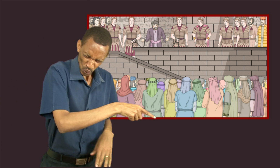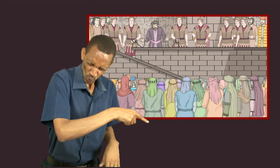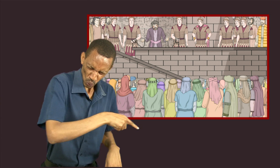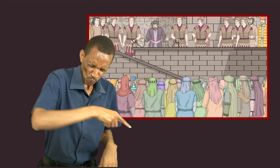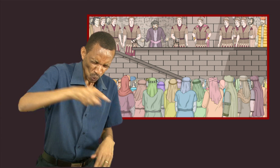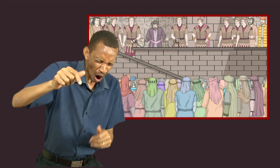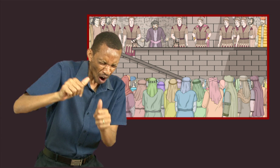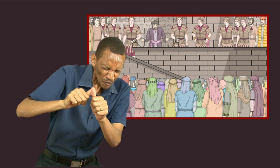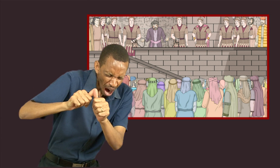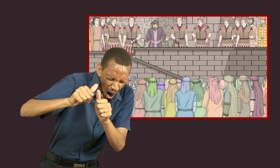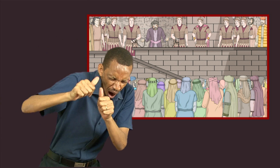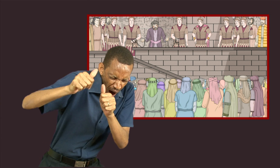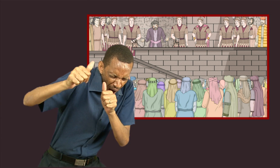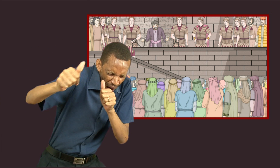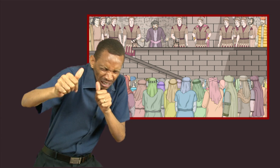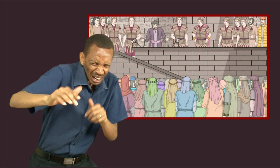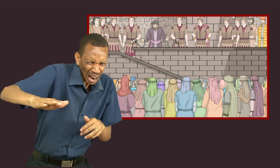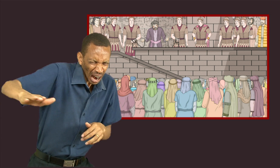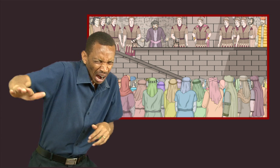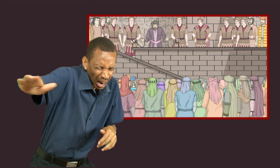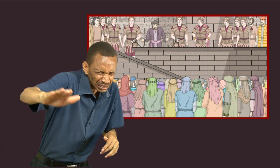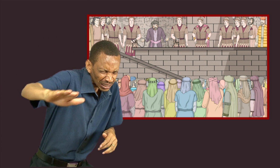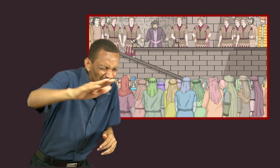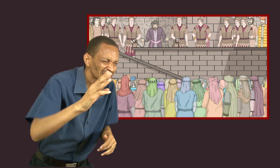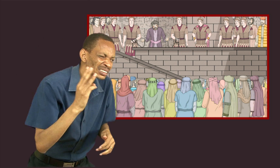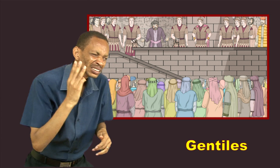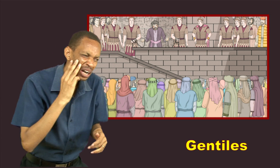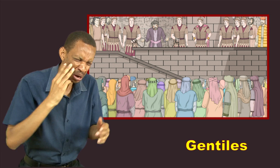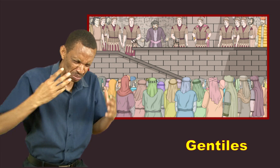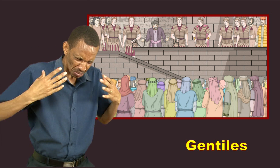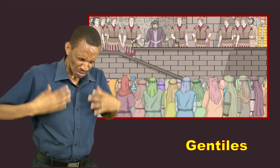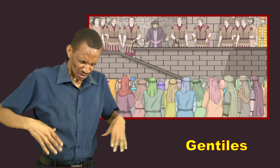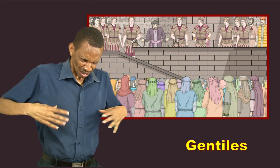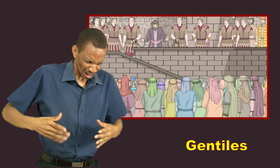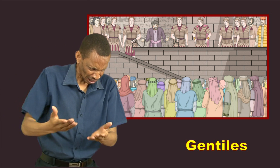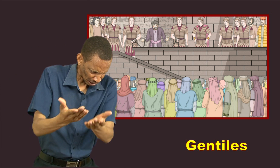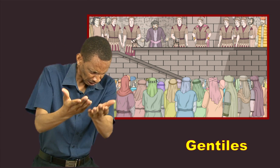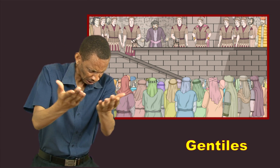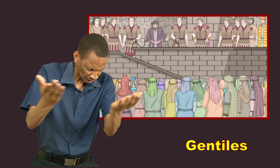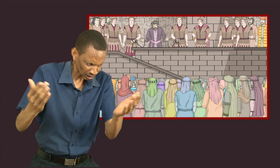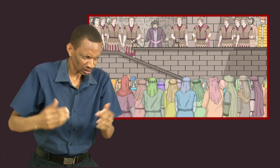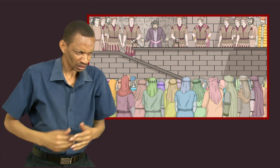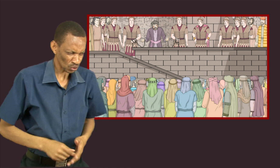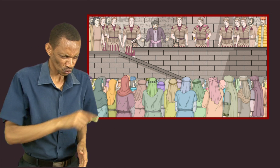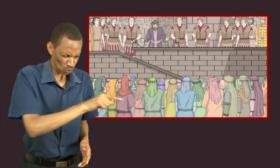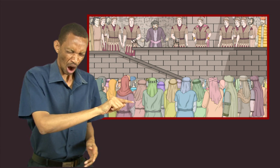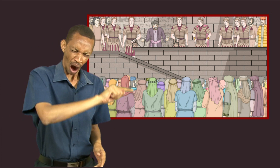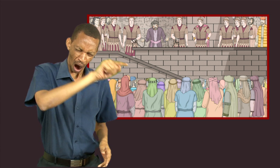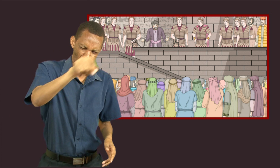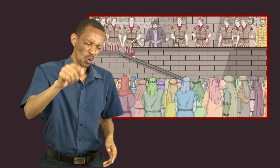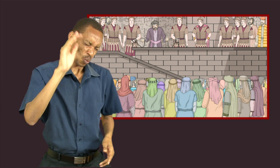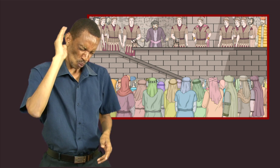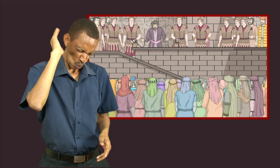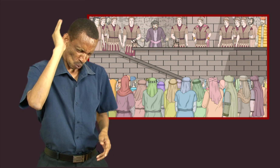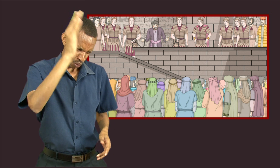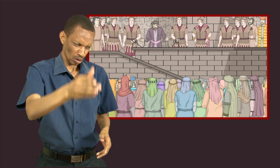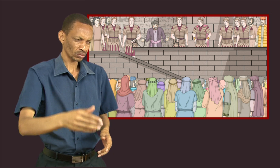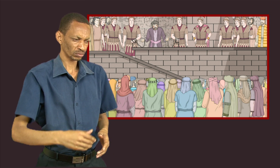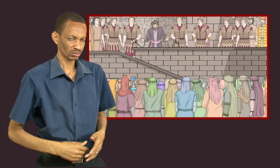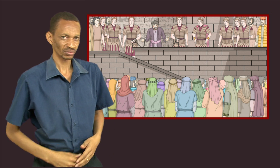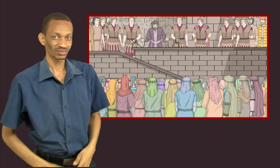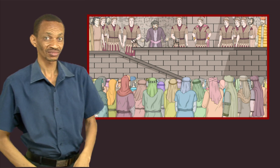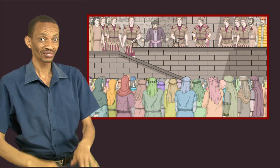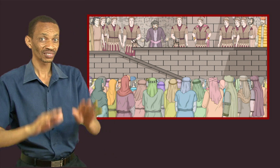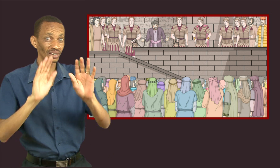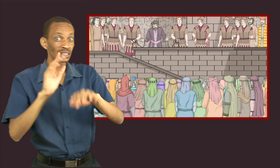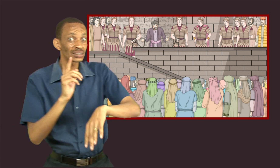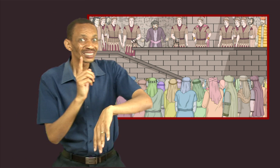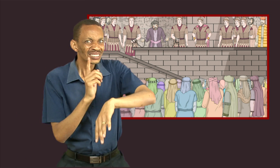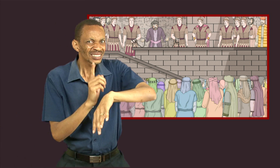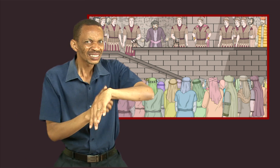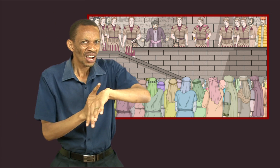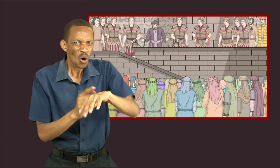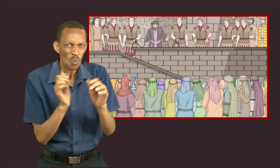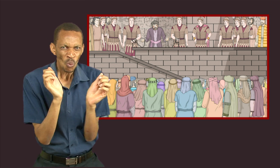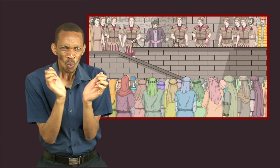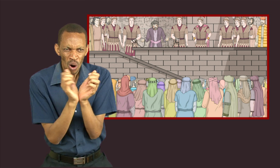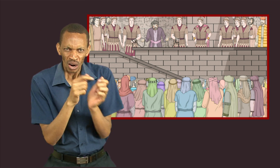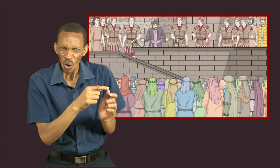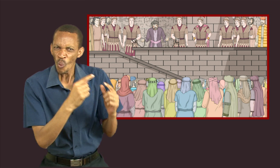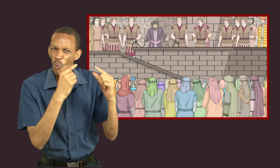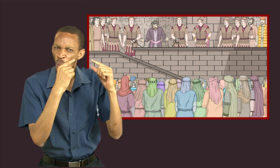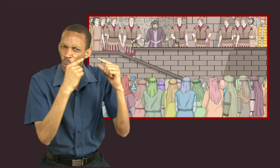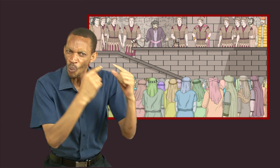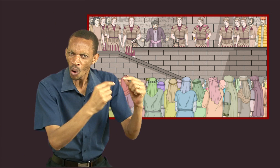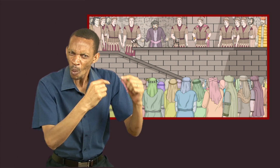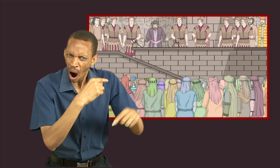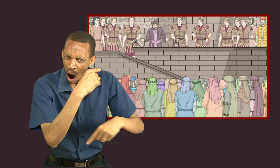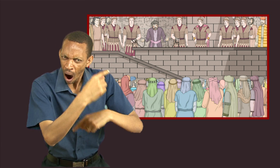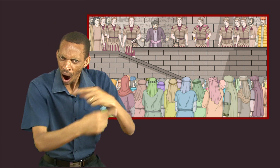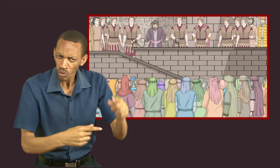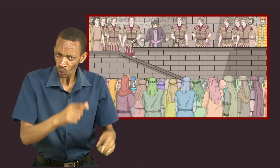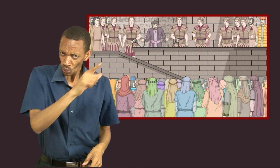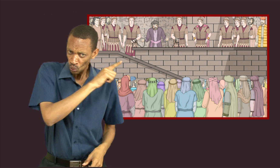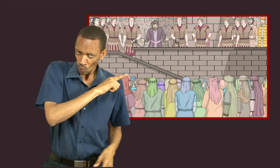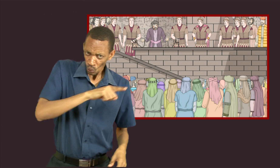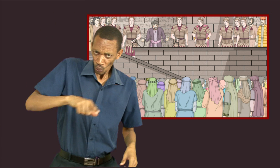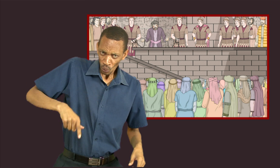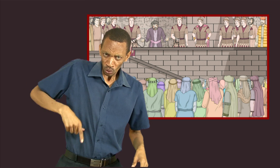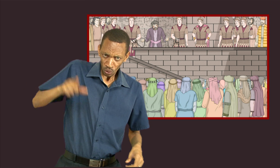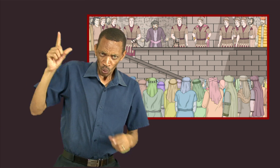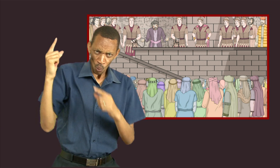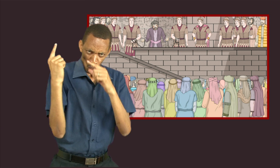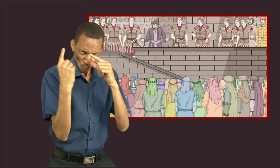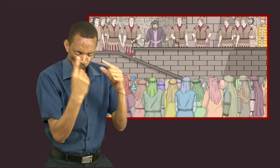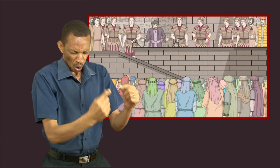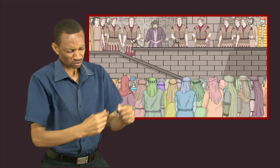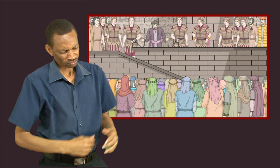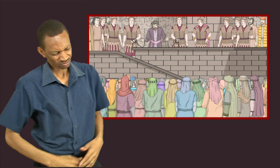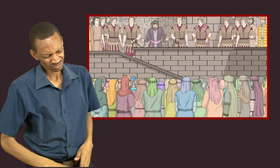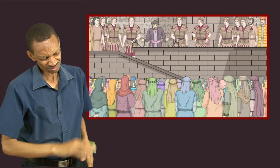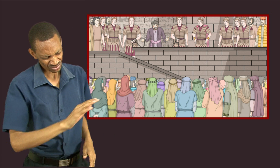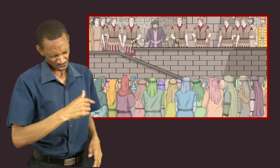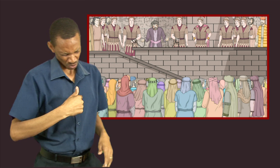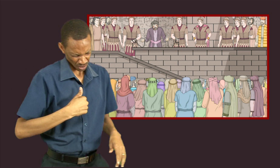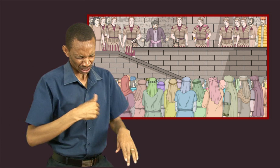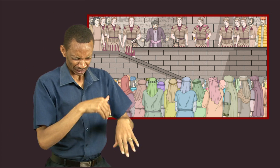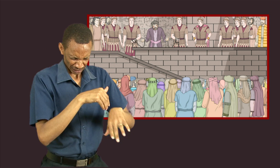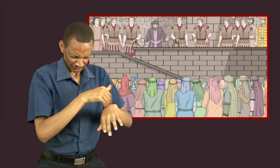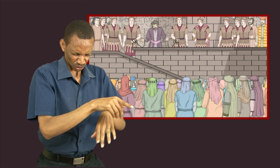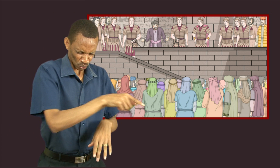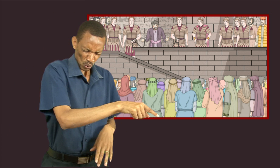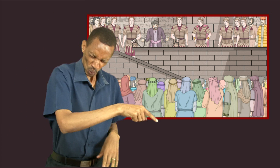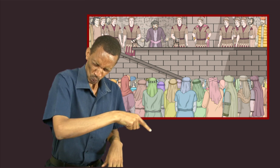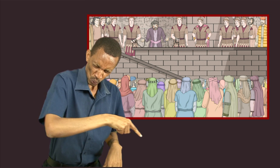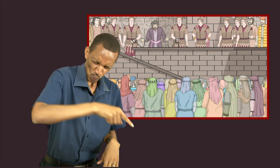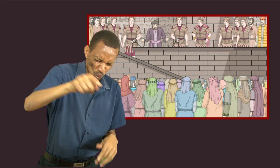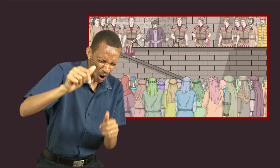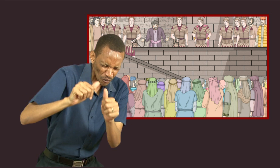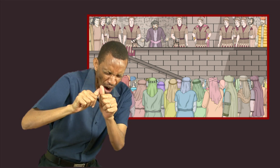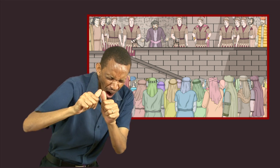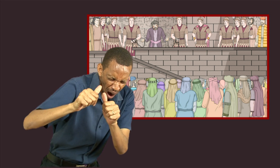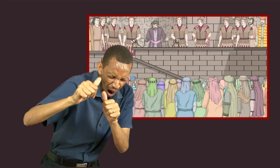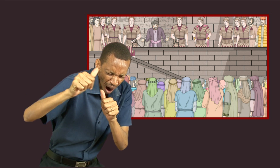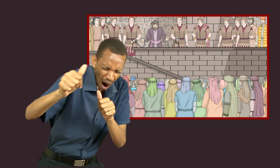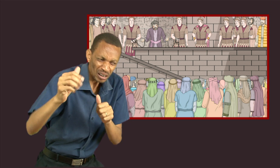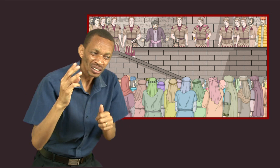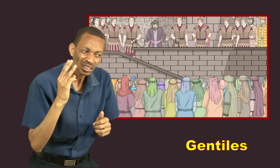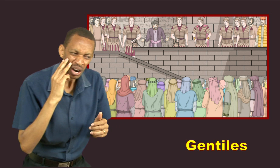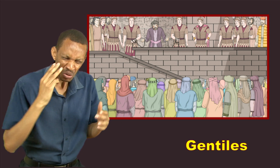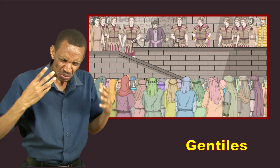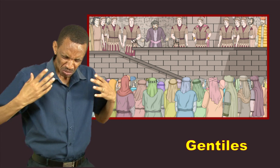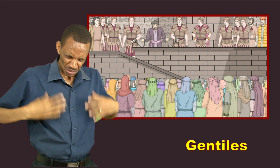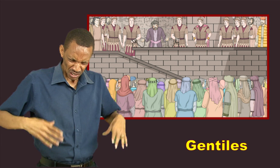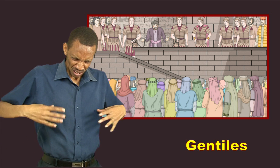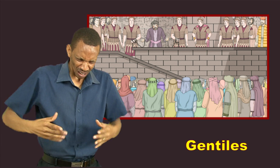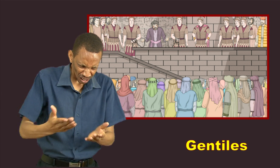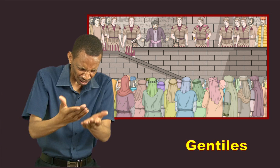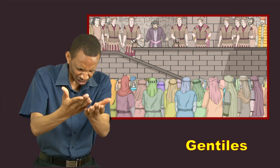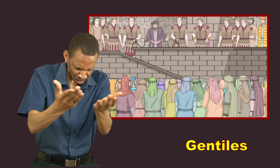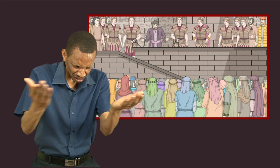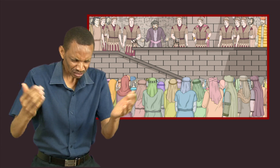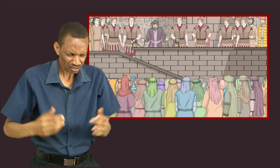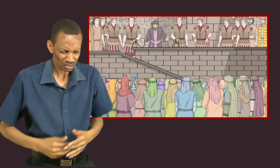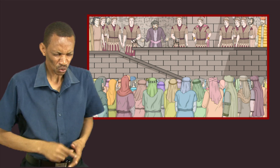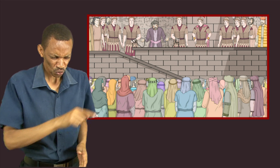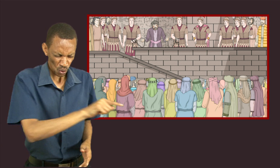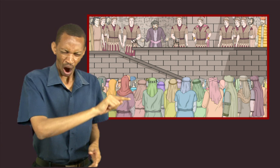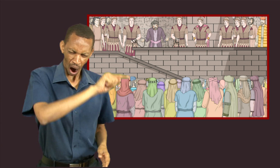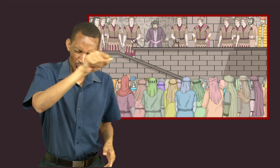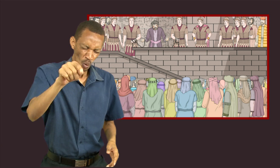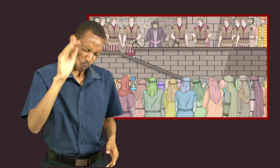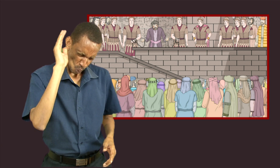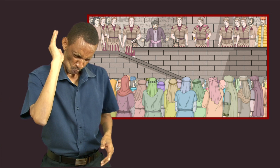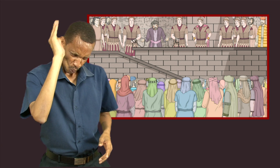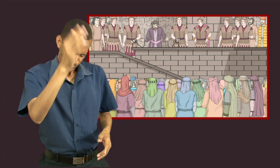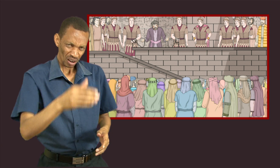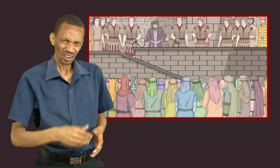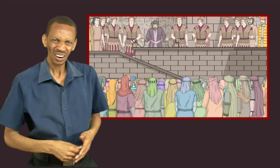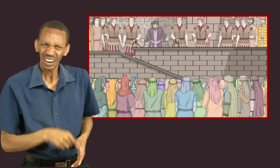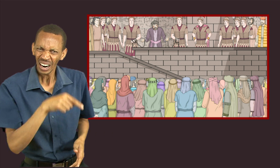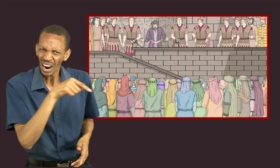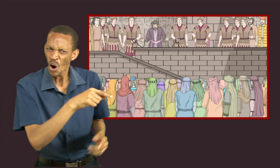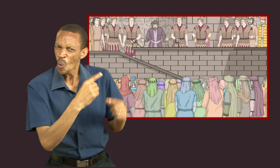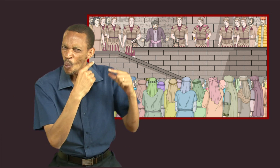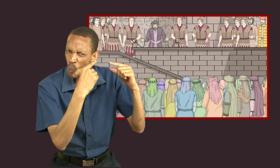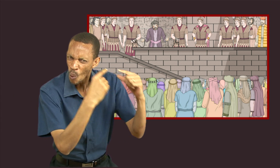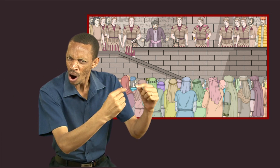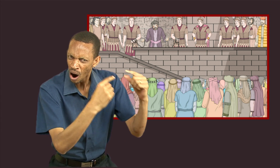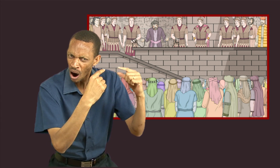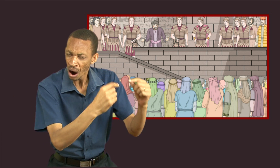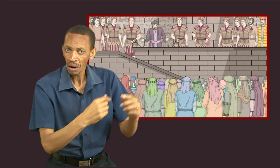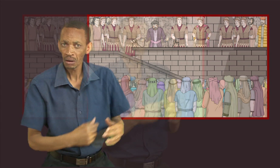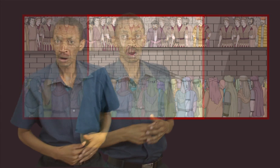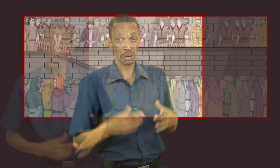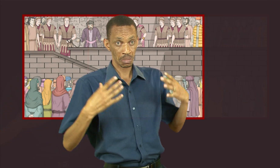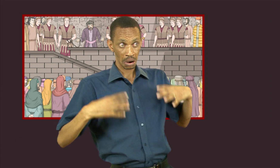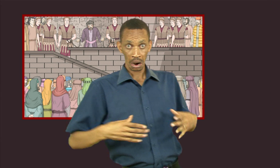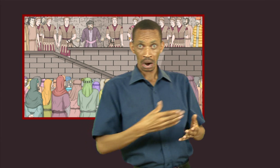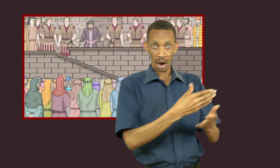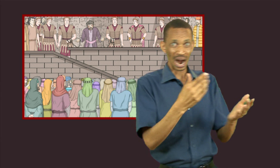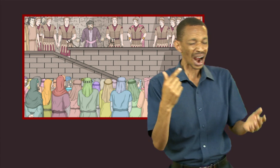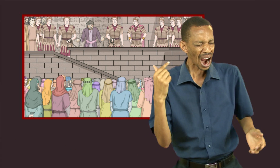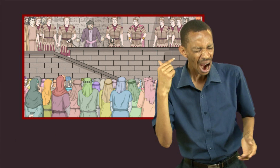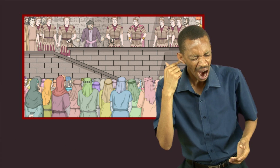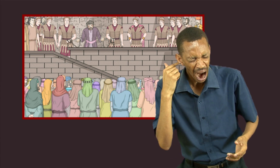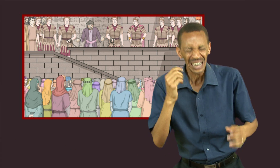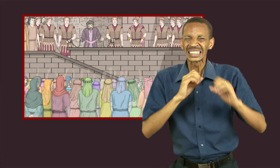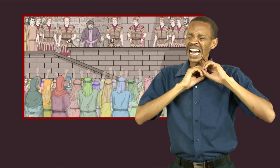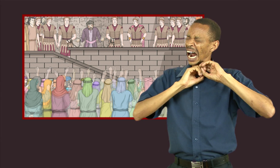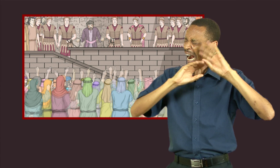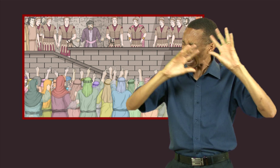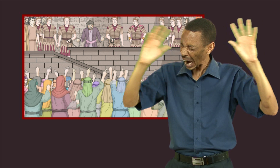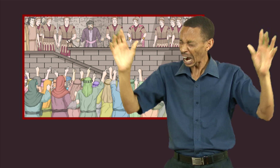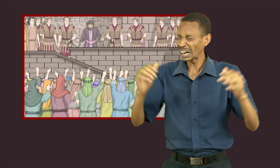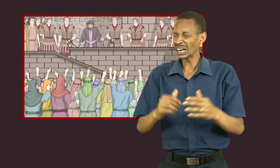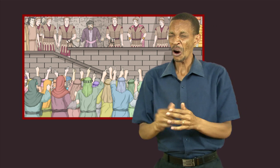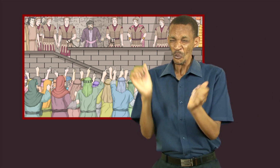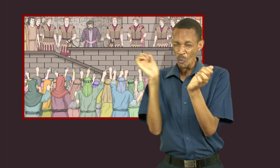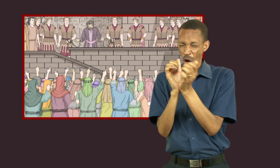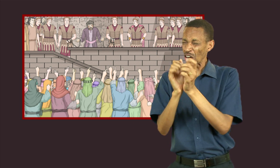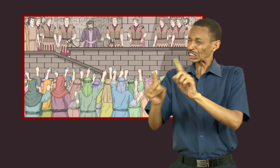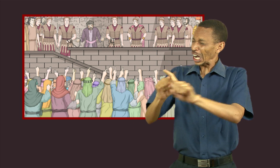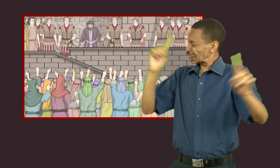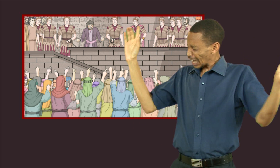I will send you far away to the Gentiles.’” The crowd listened to Paul until he made this statement.